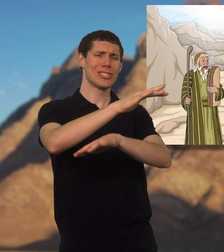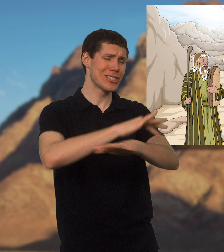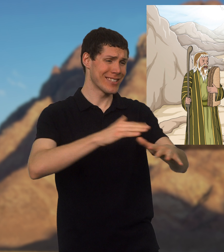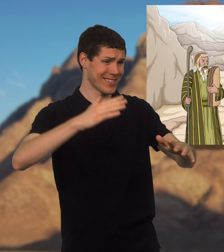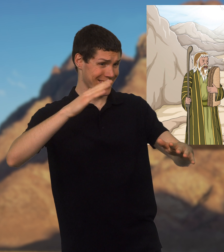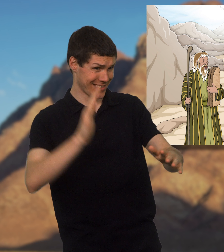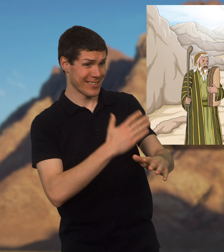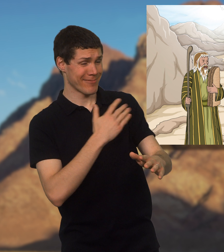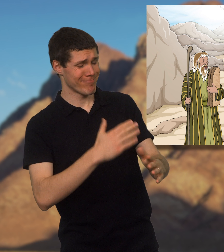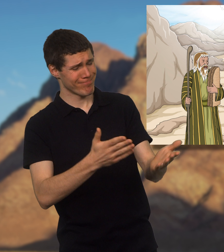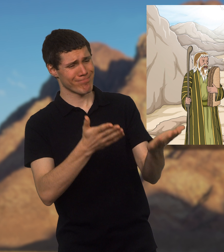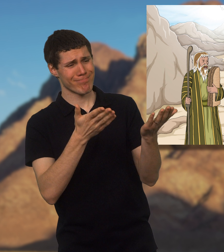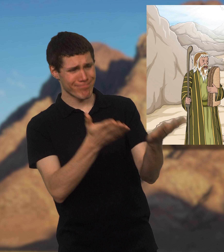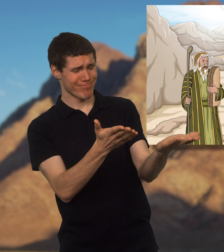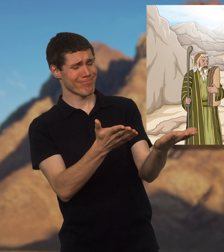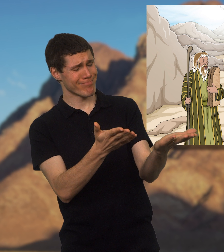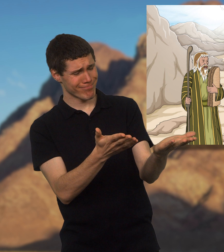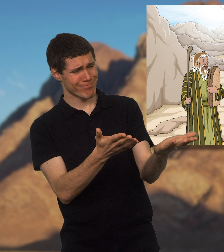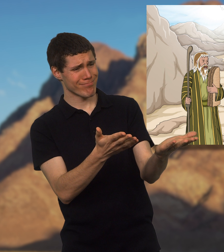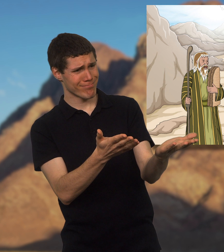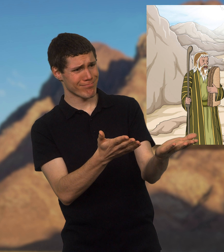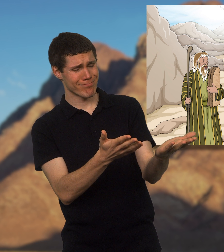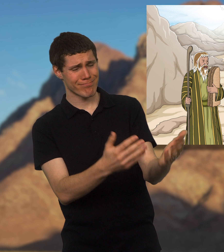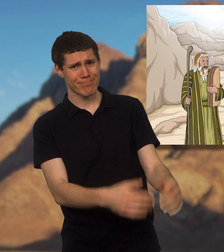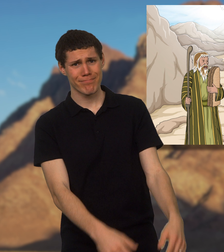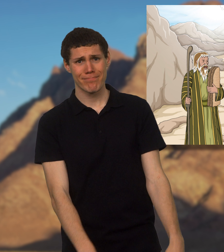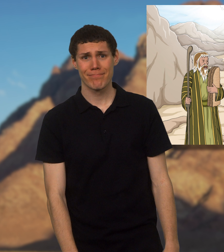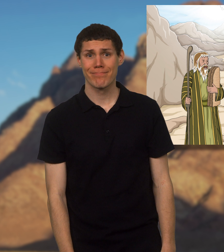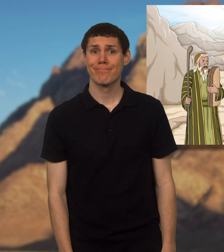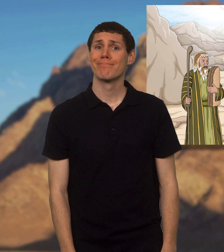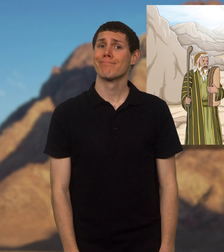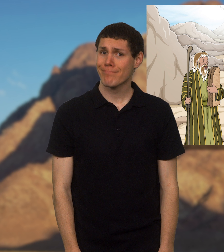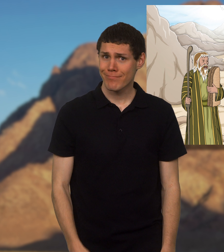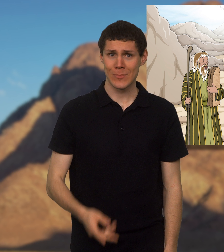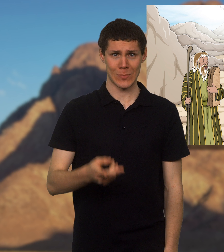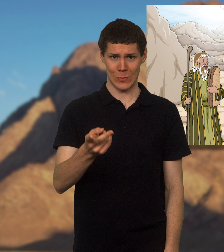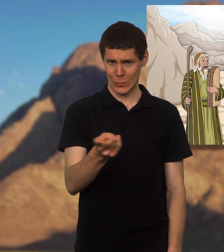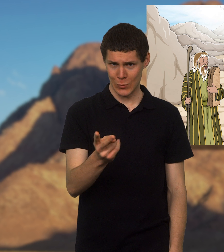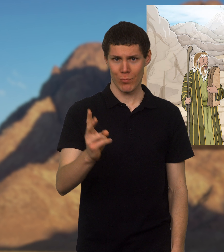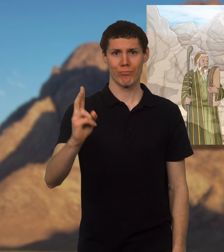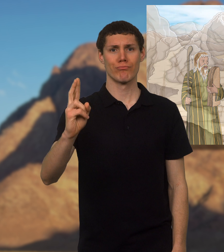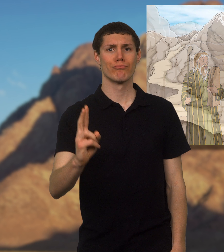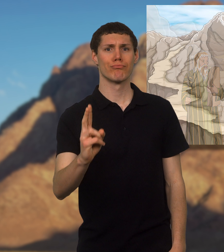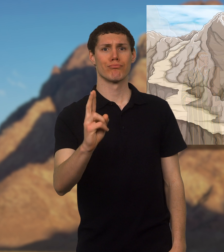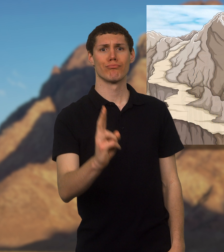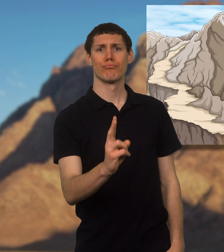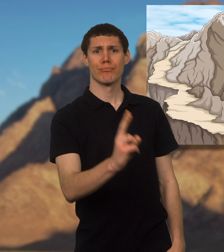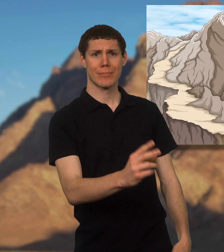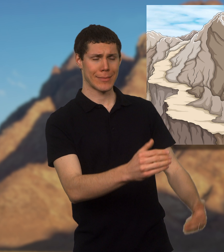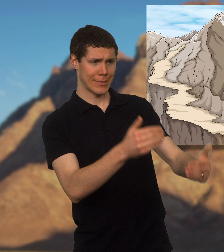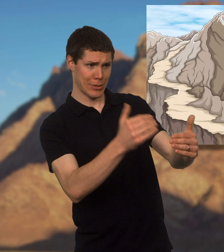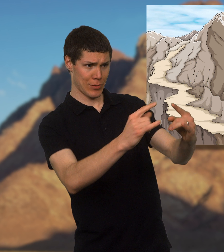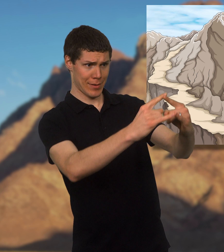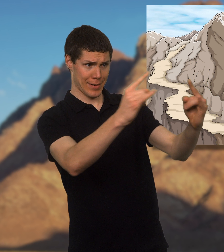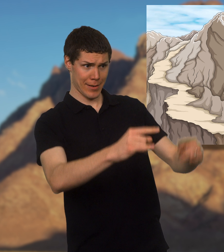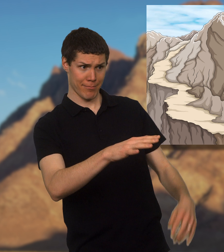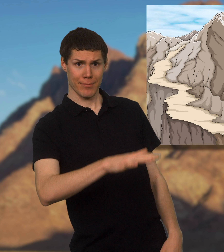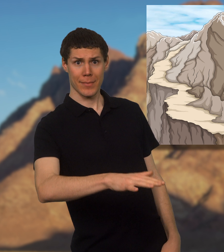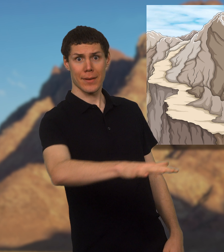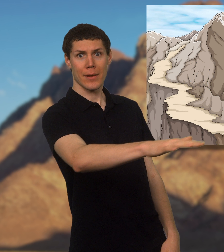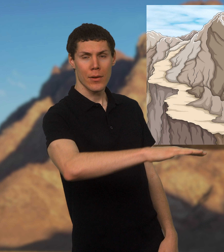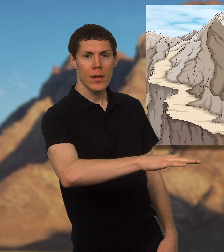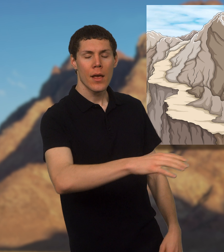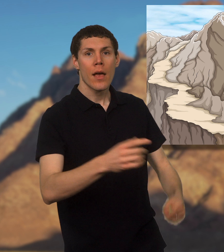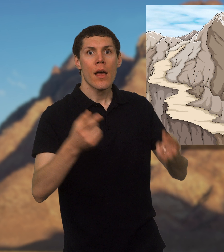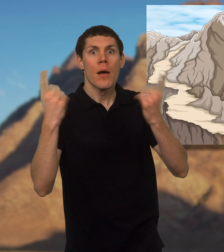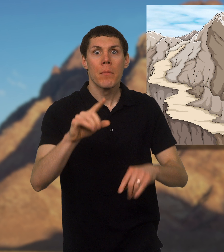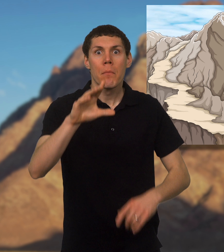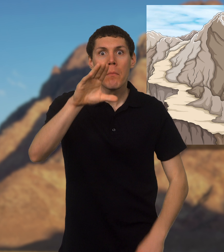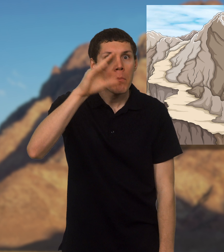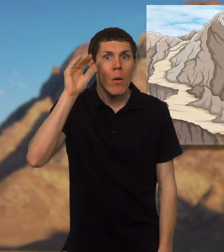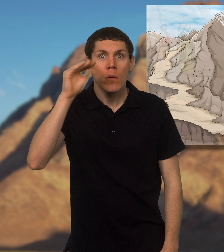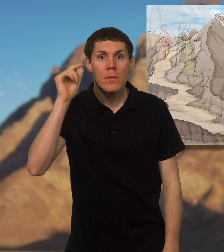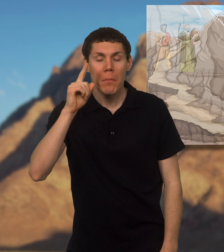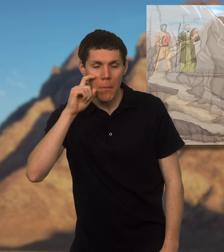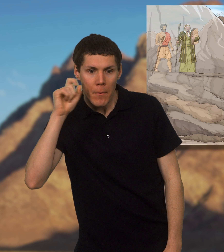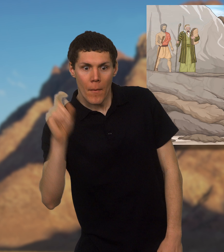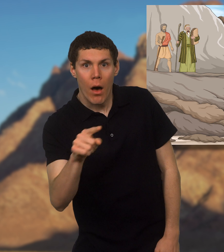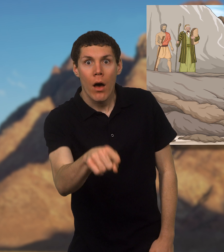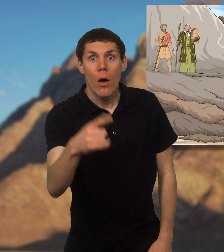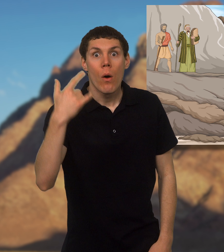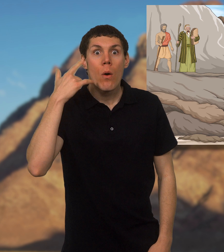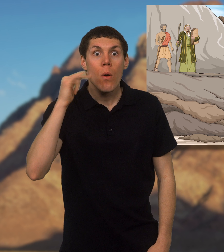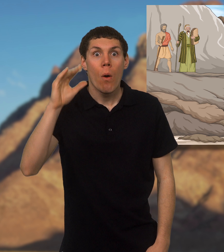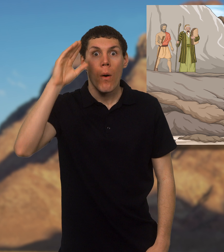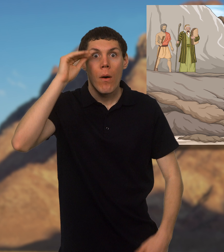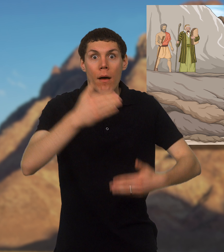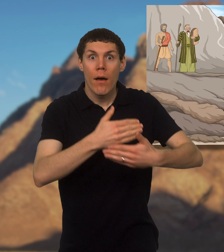I hear the sound of singing!”